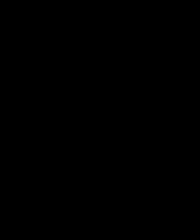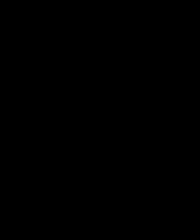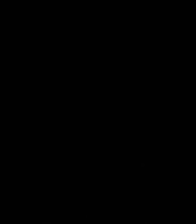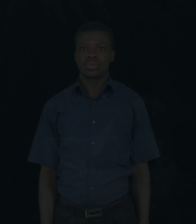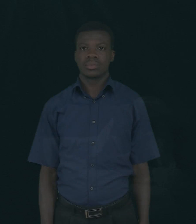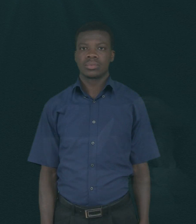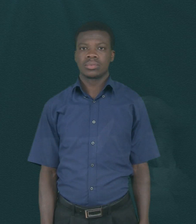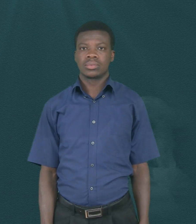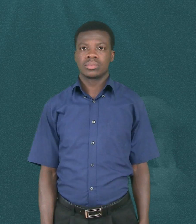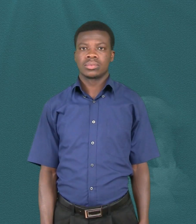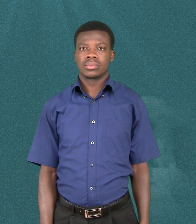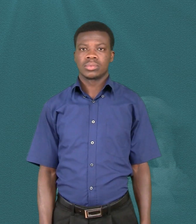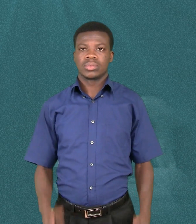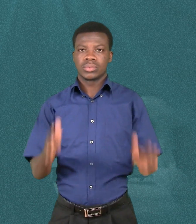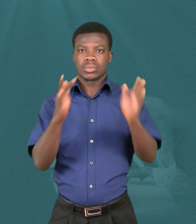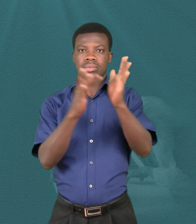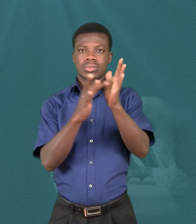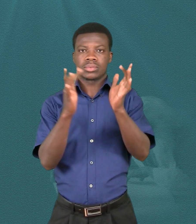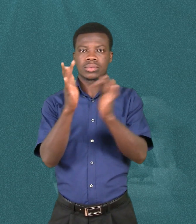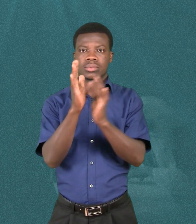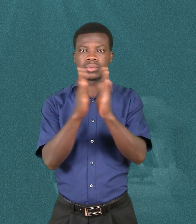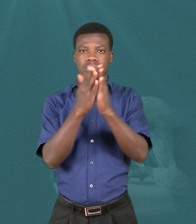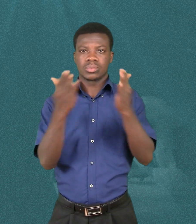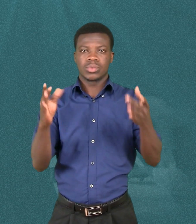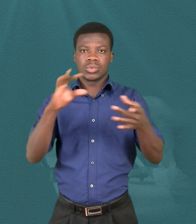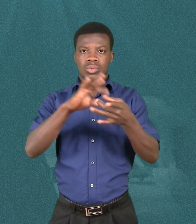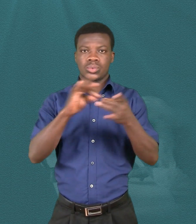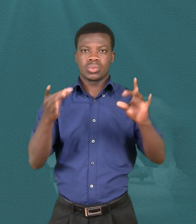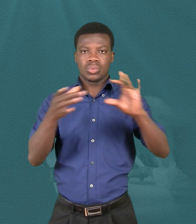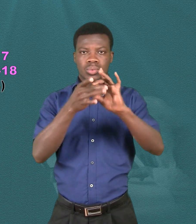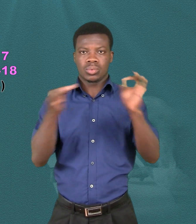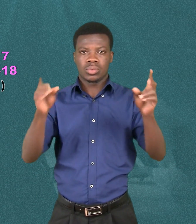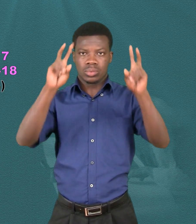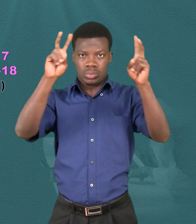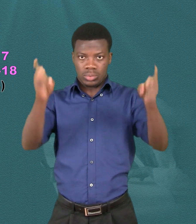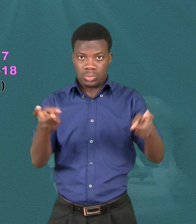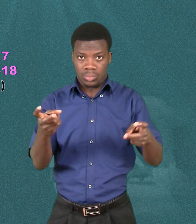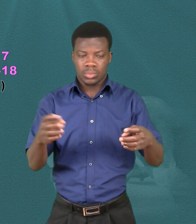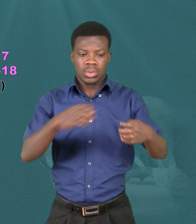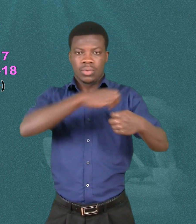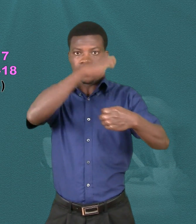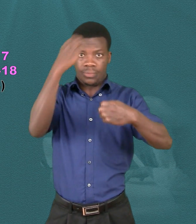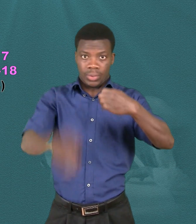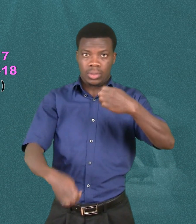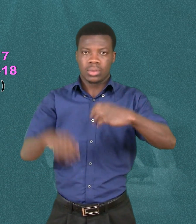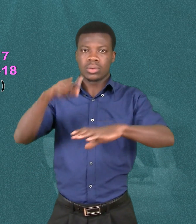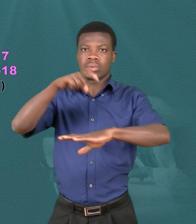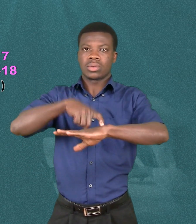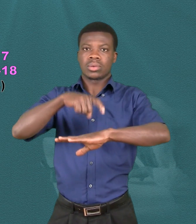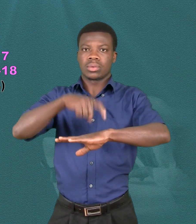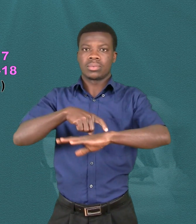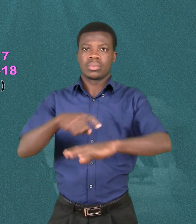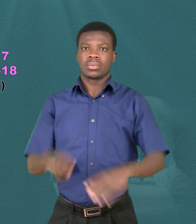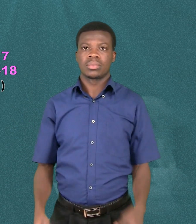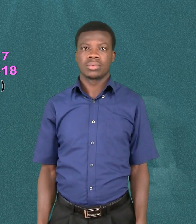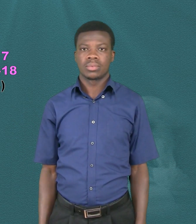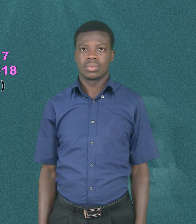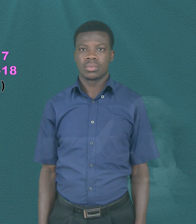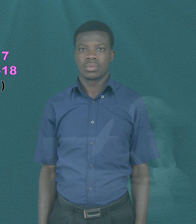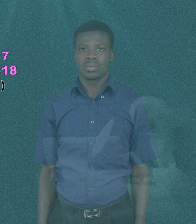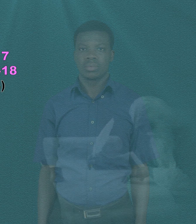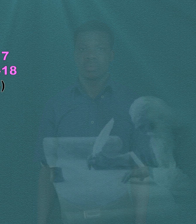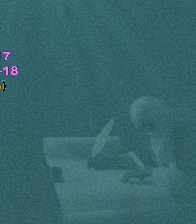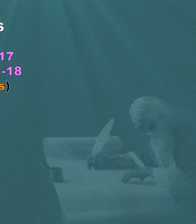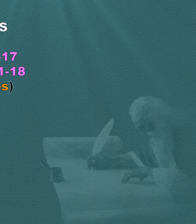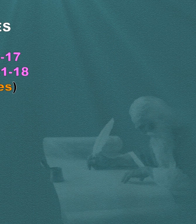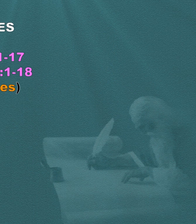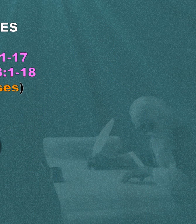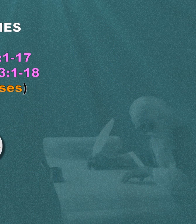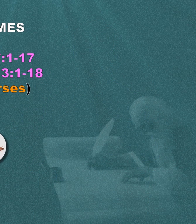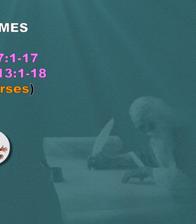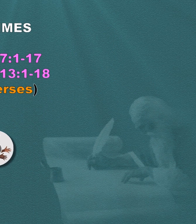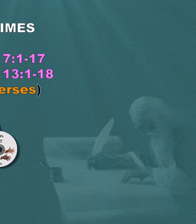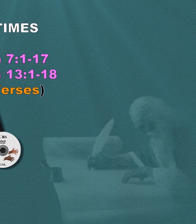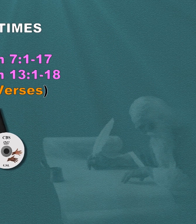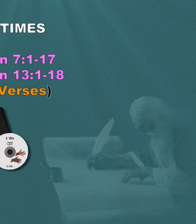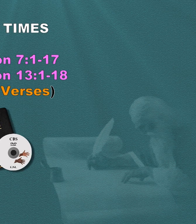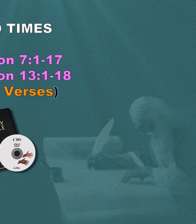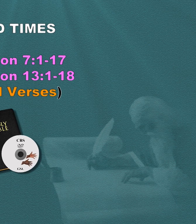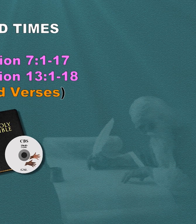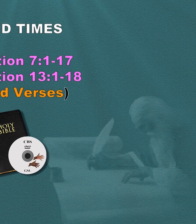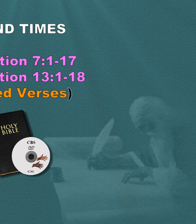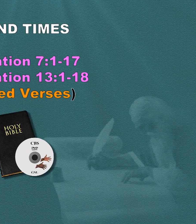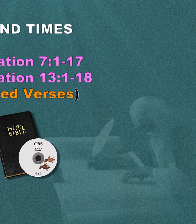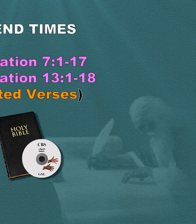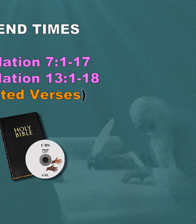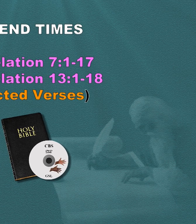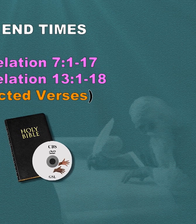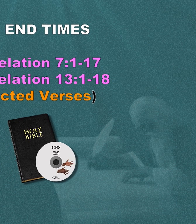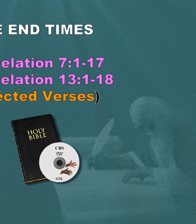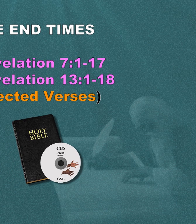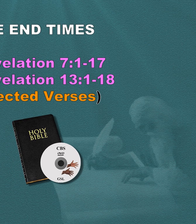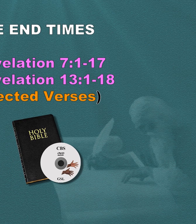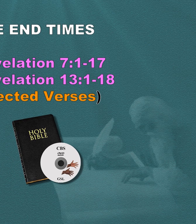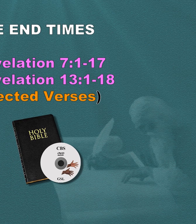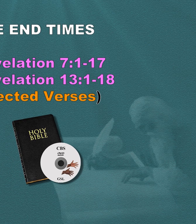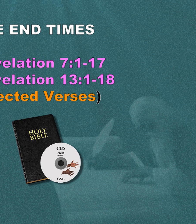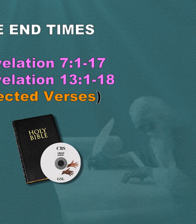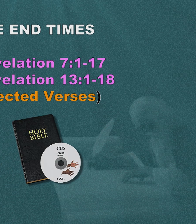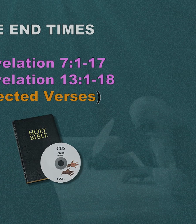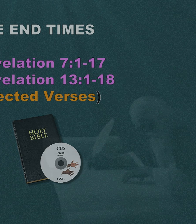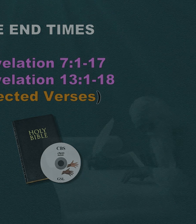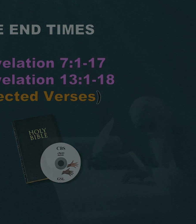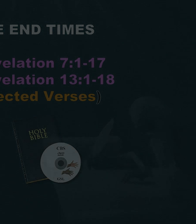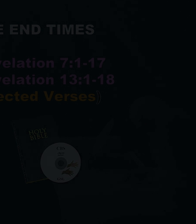The end times